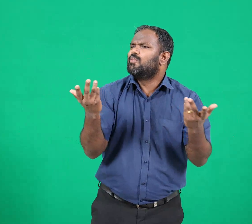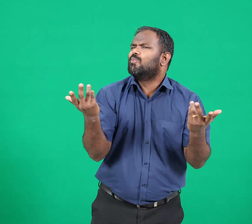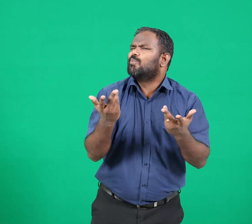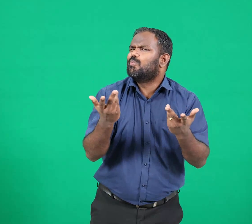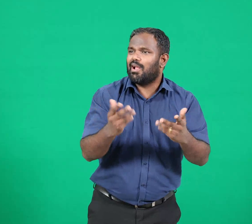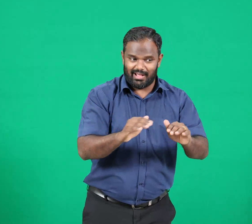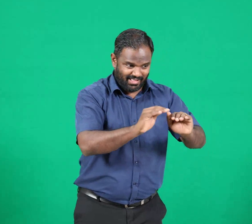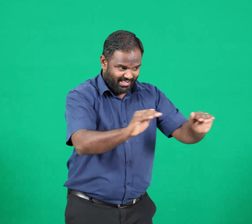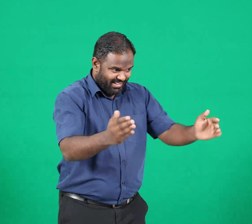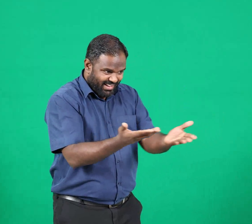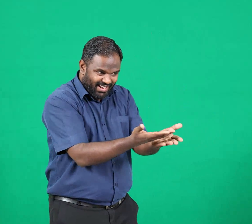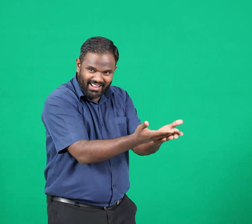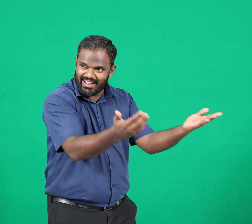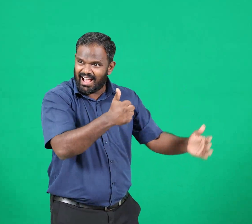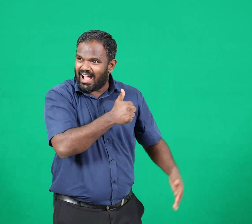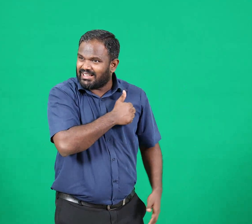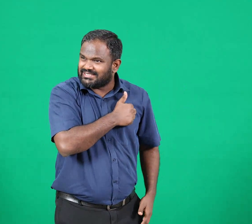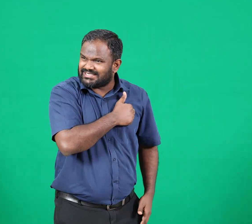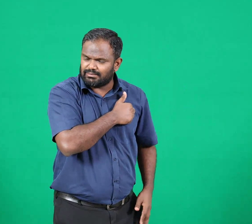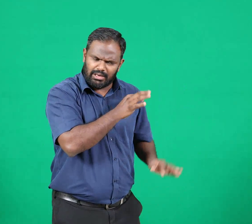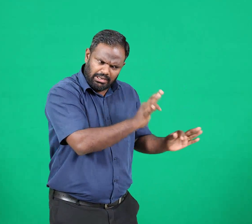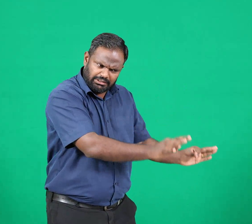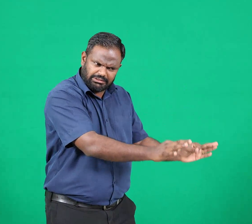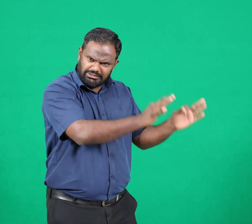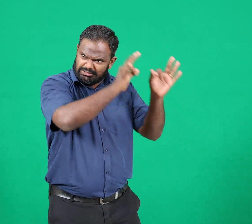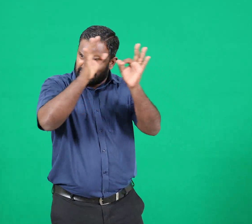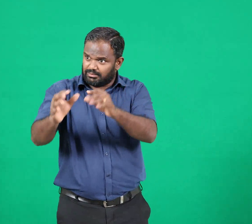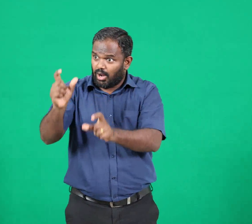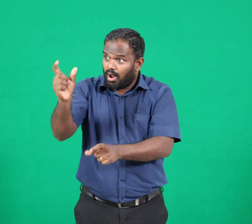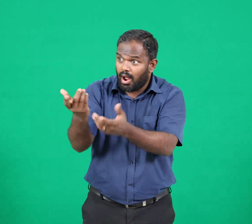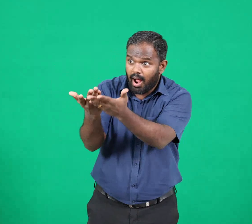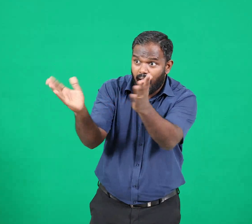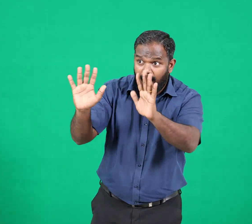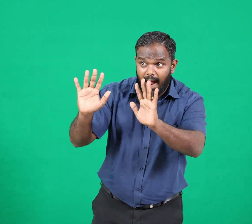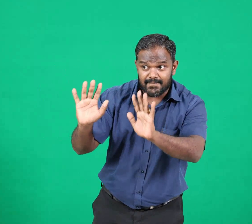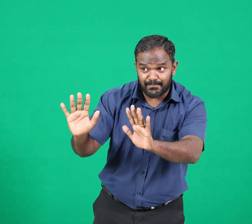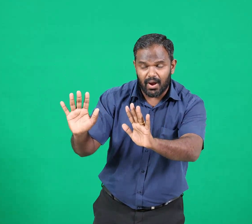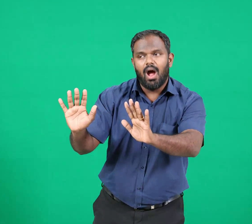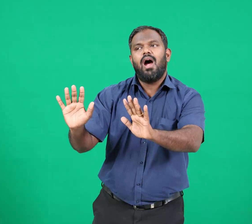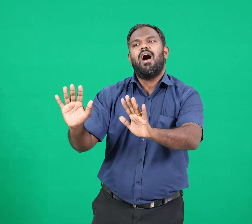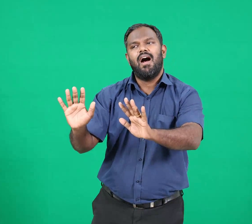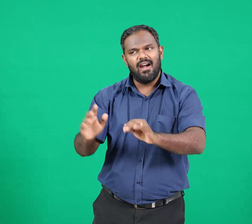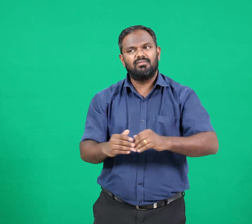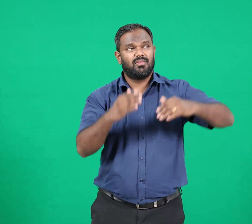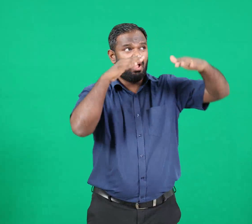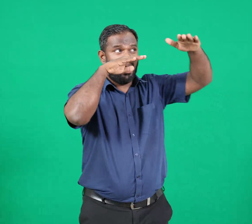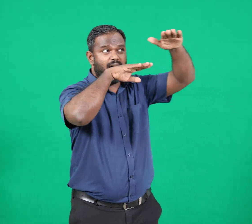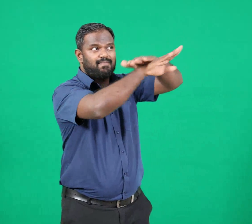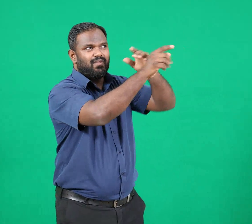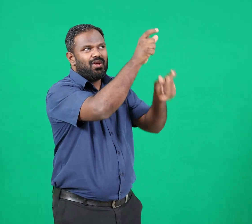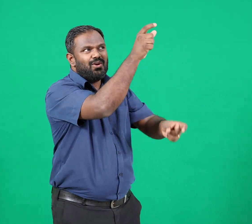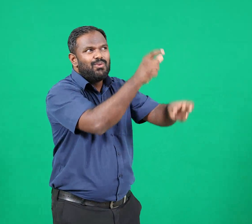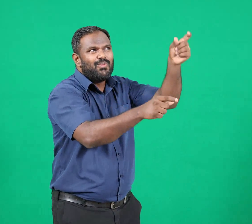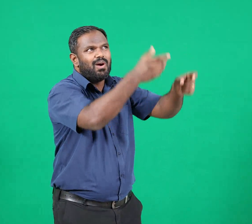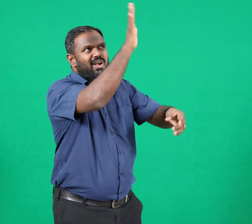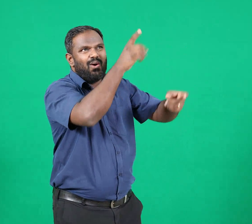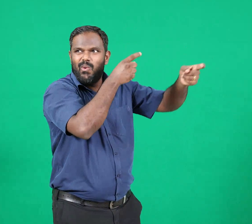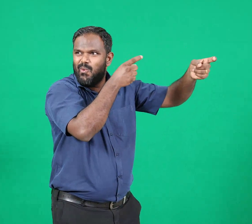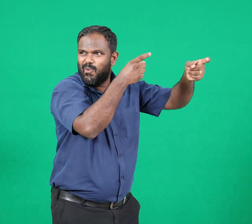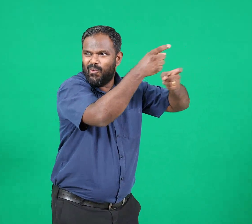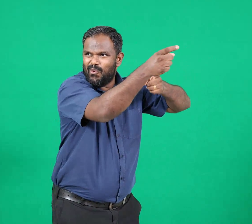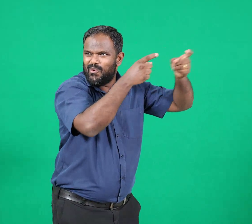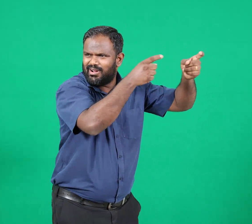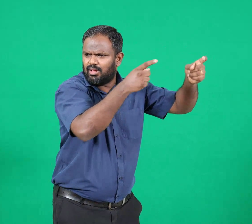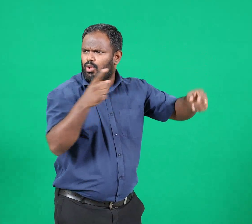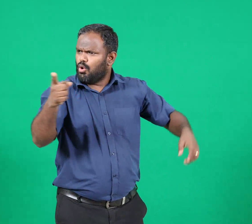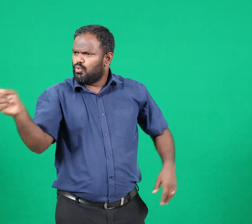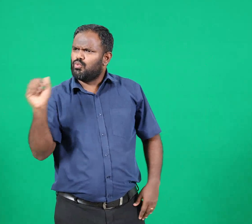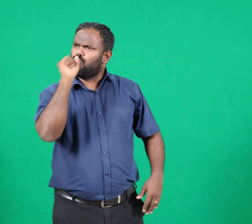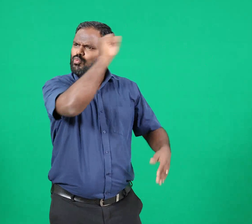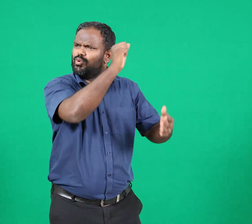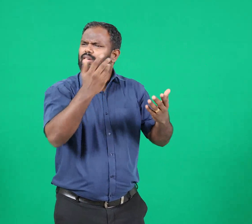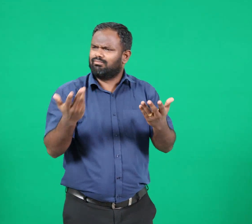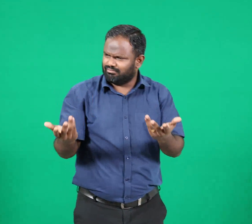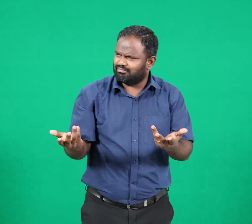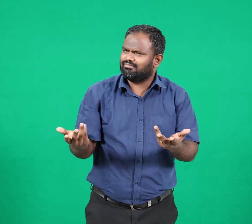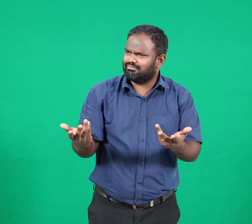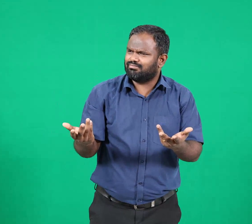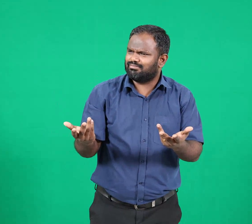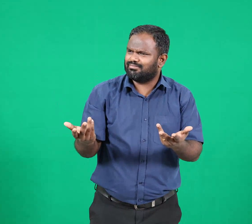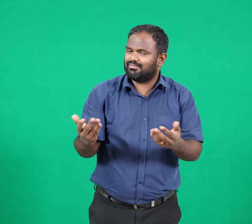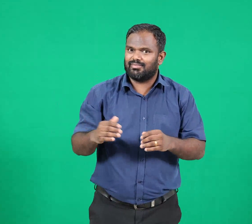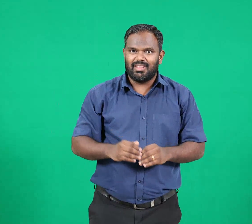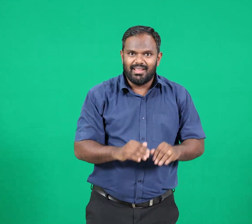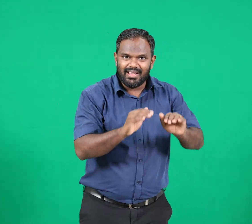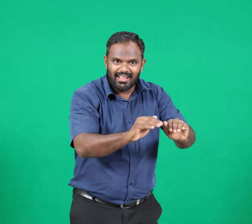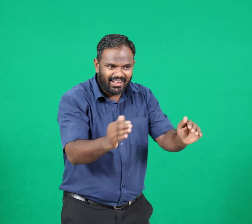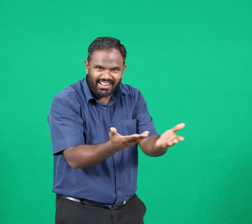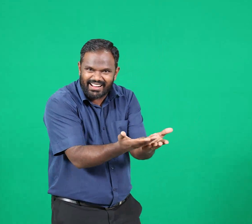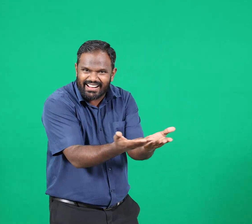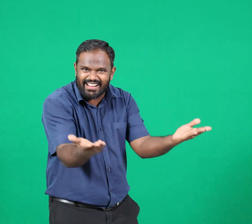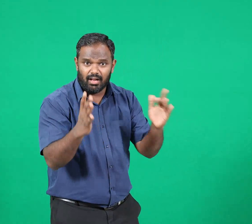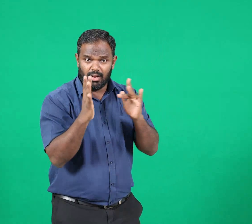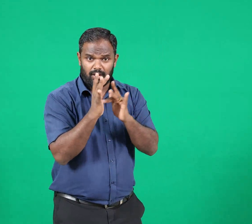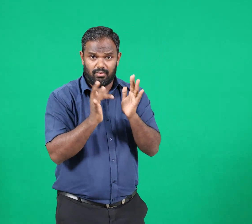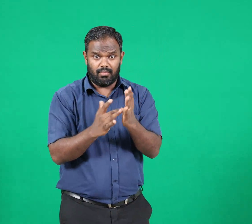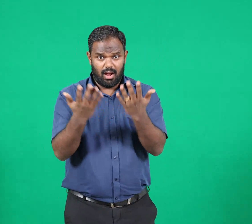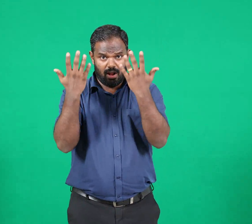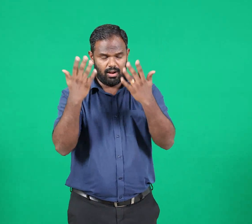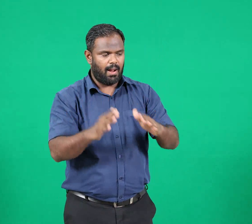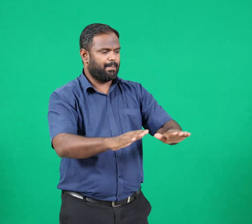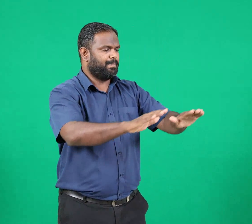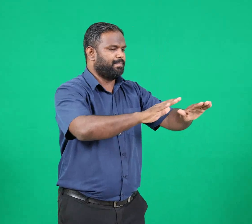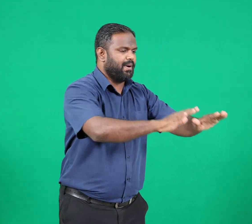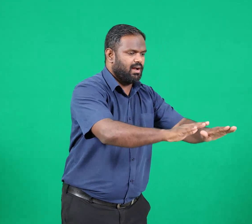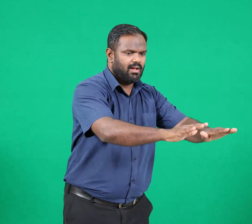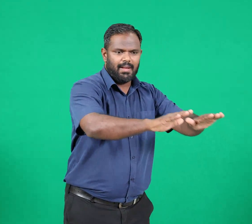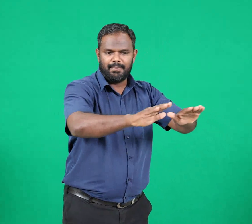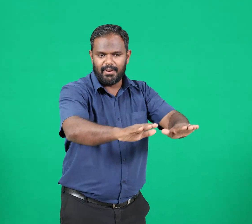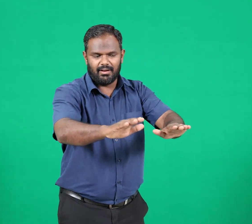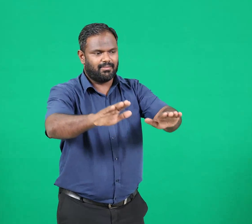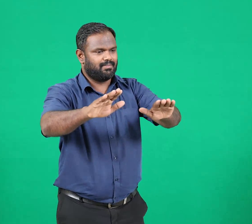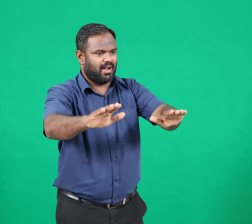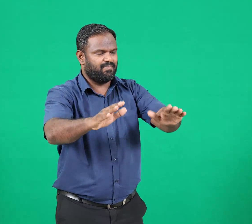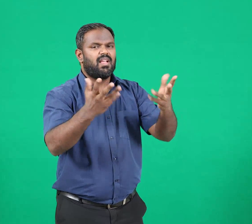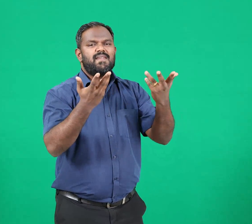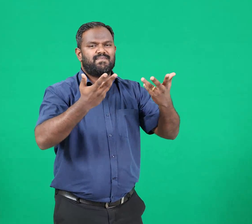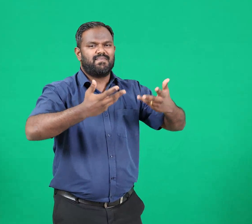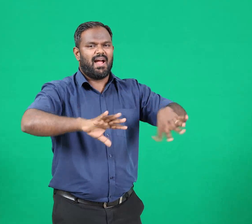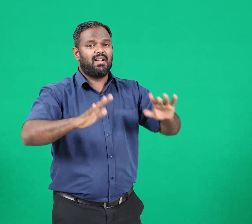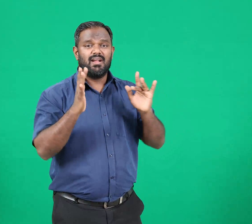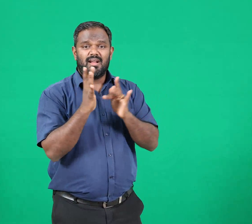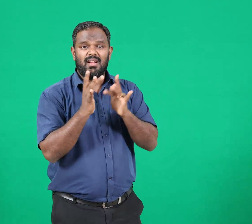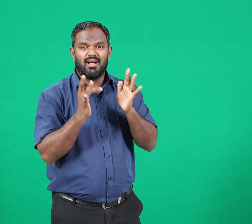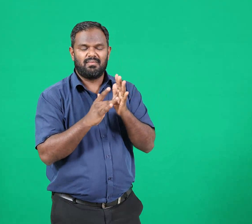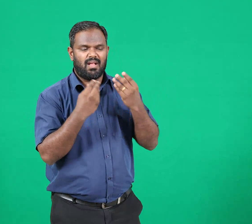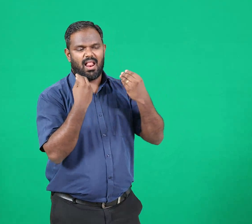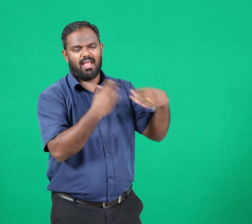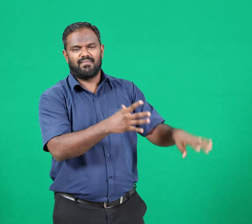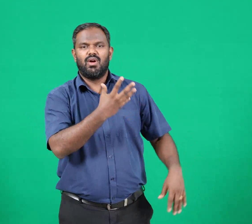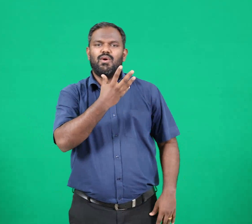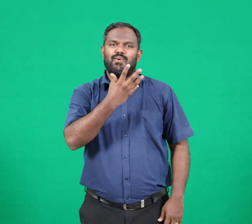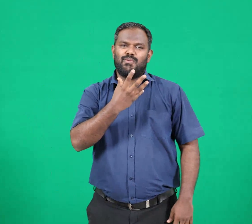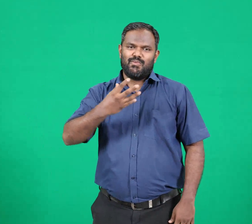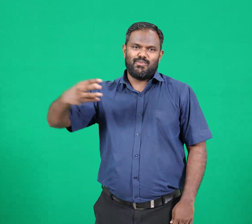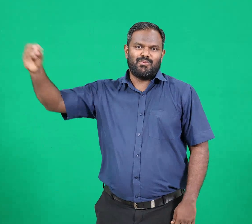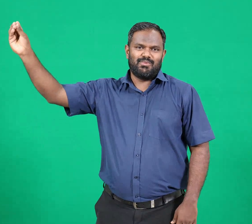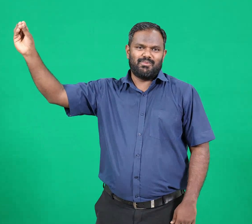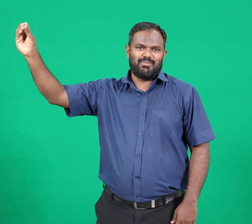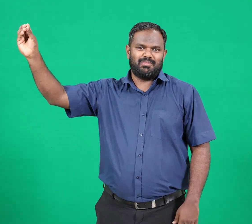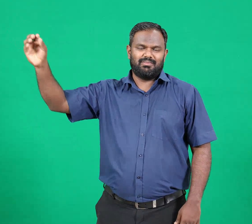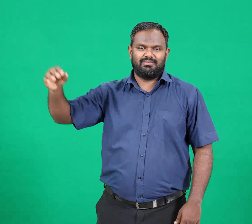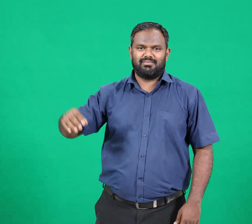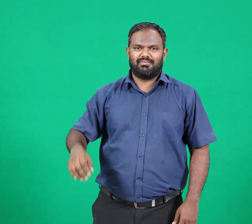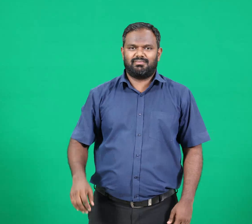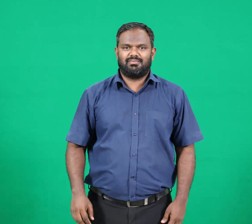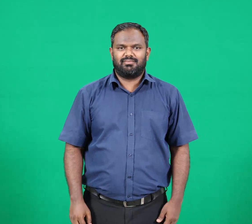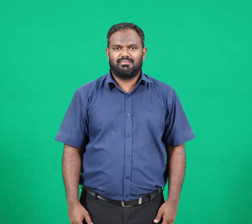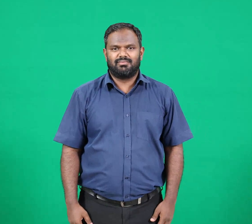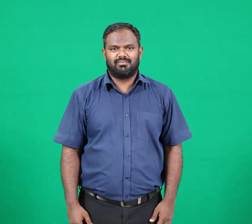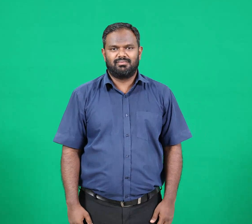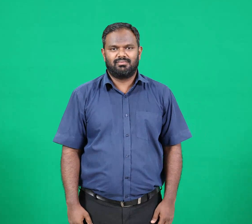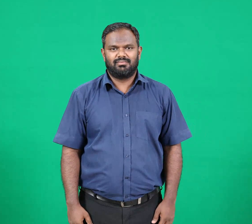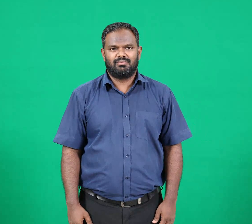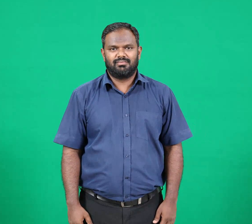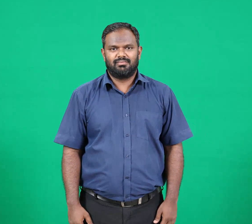For the kingdom of heaven belongs to such as these." And after He had placed His hands on them, He went on from there.